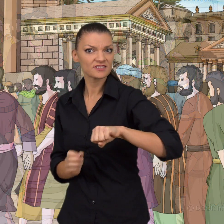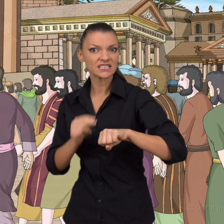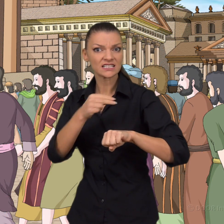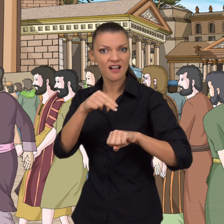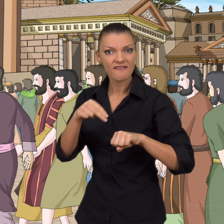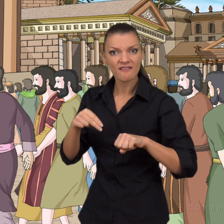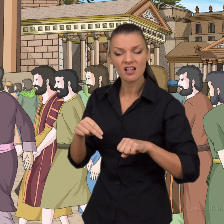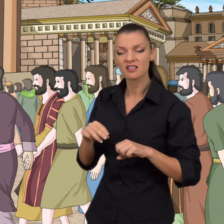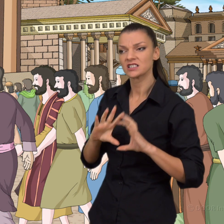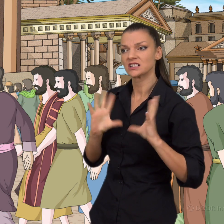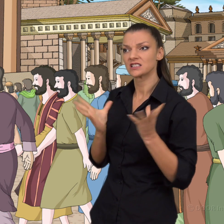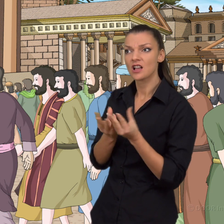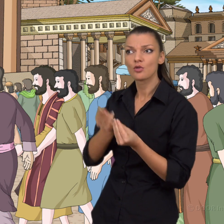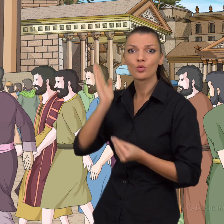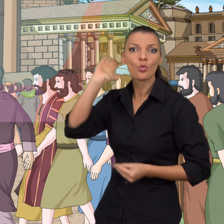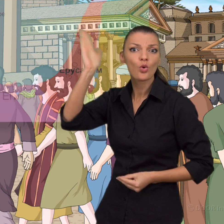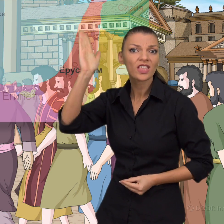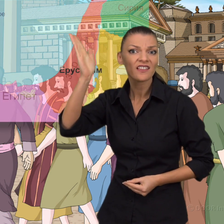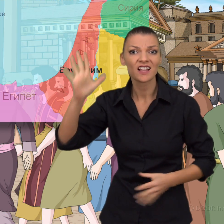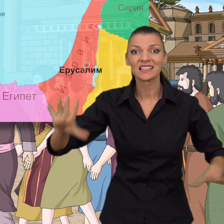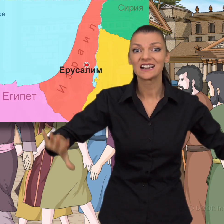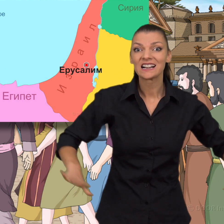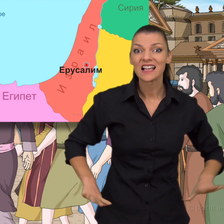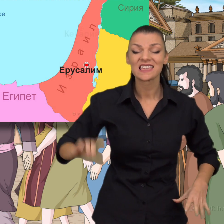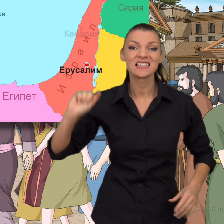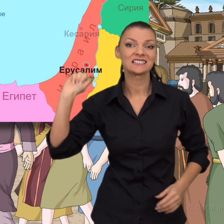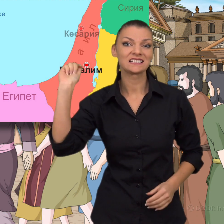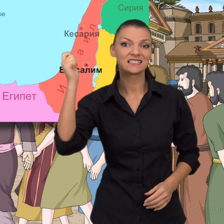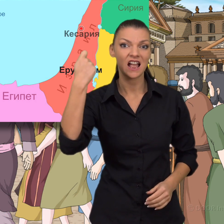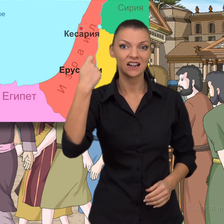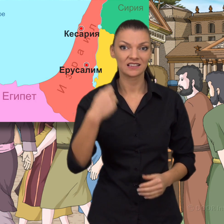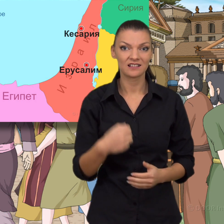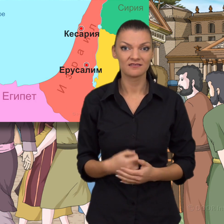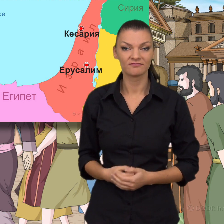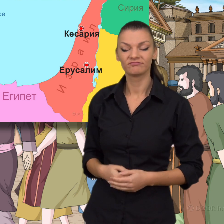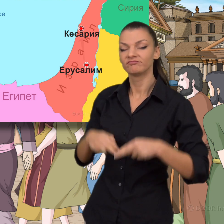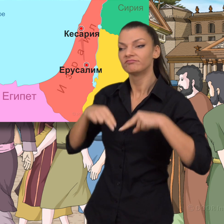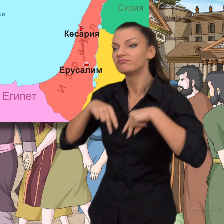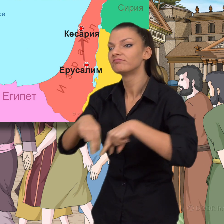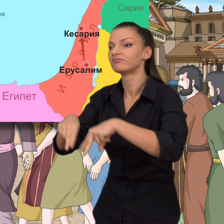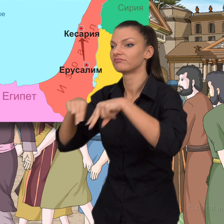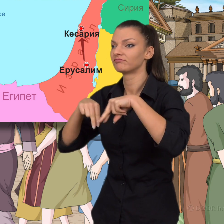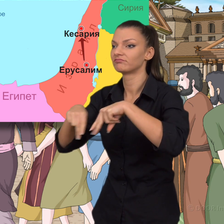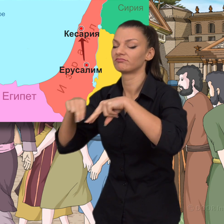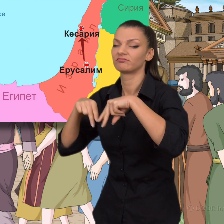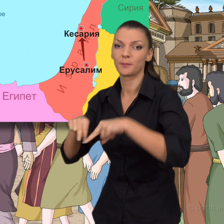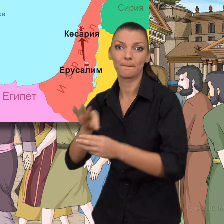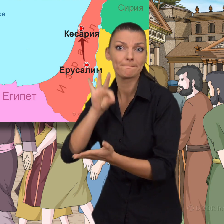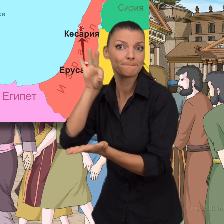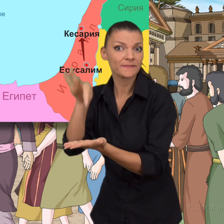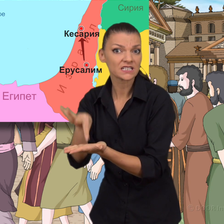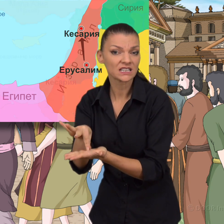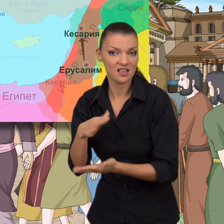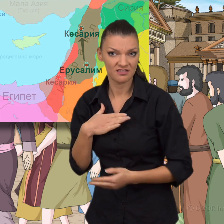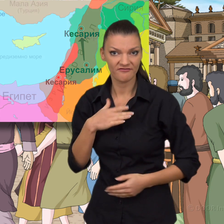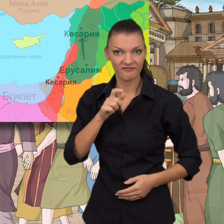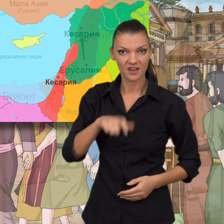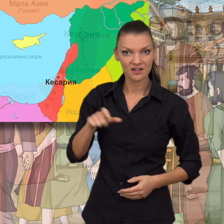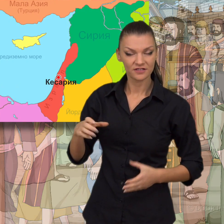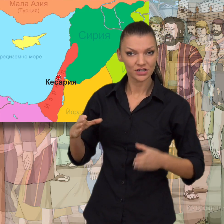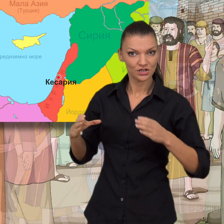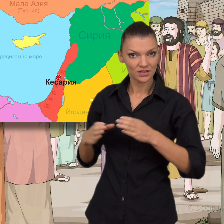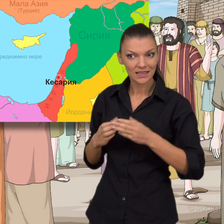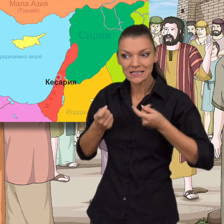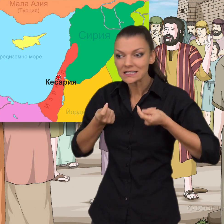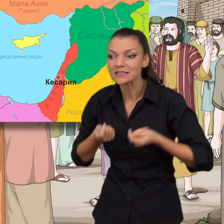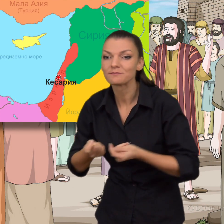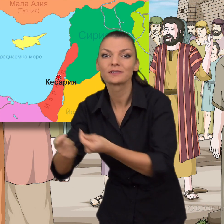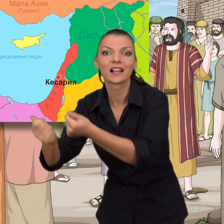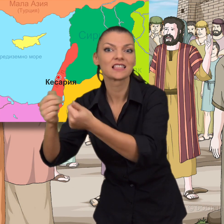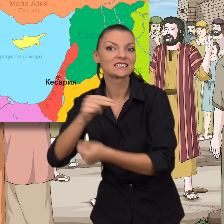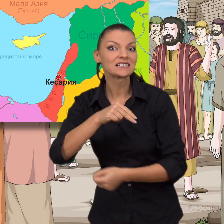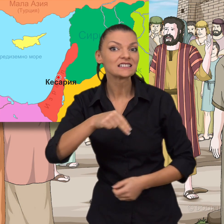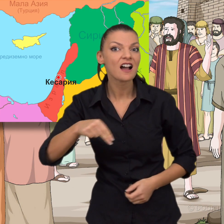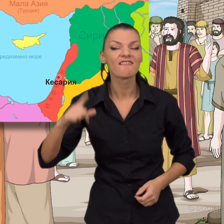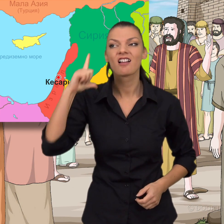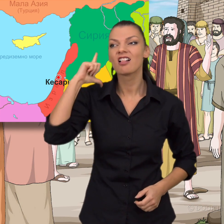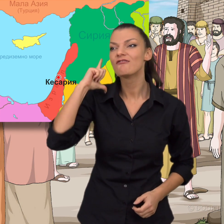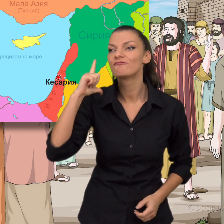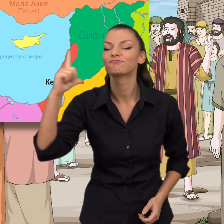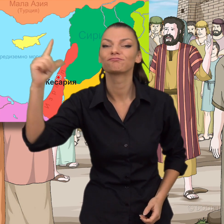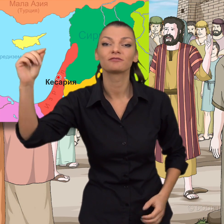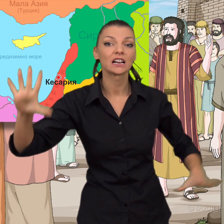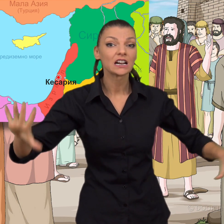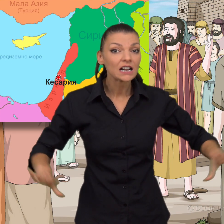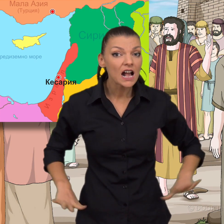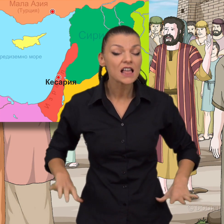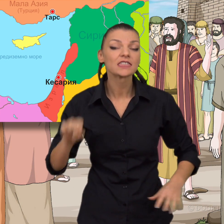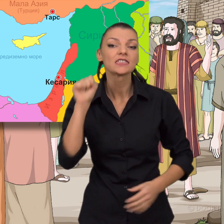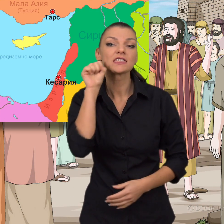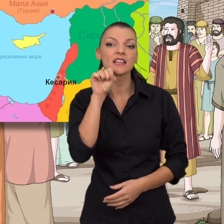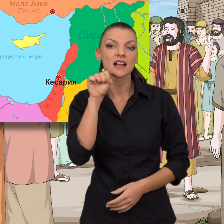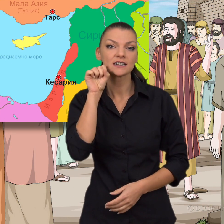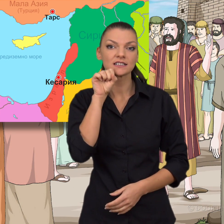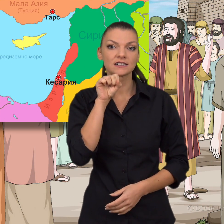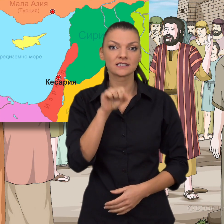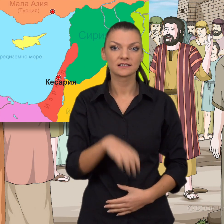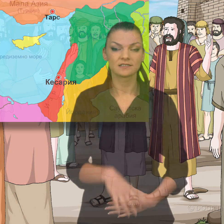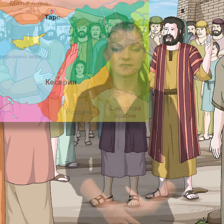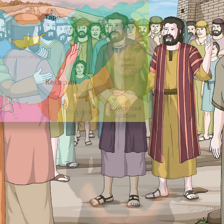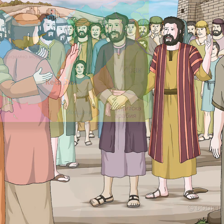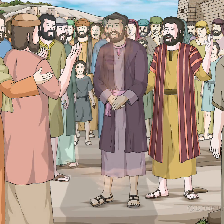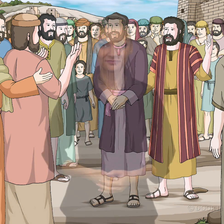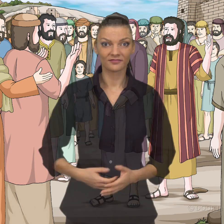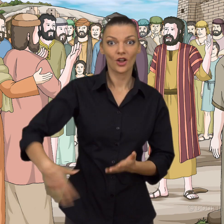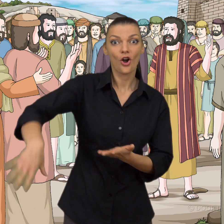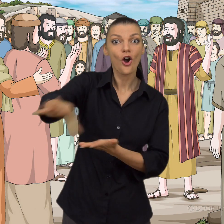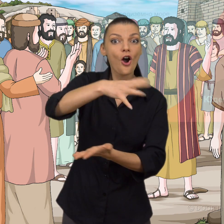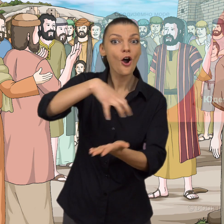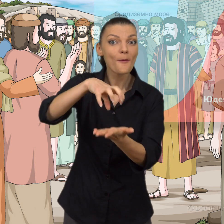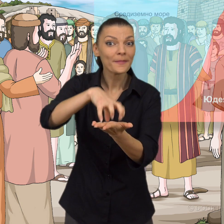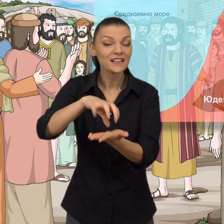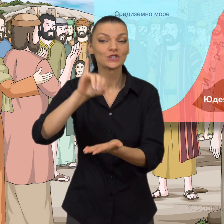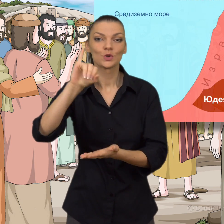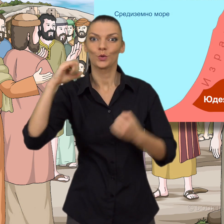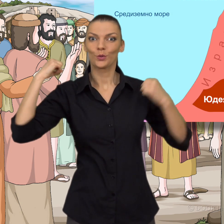When the brothers learned of this, they took him down to Caesarea and sent him off to Tarsus.